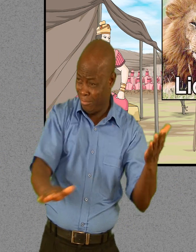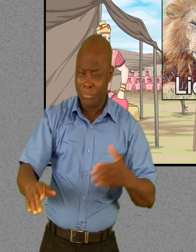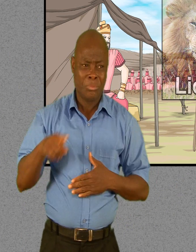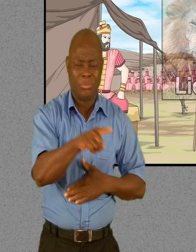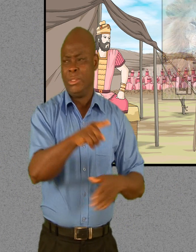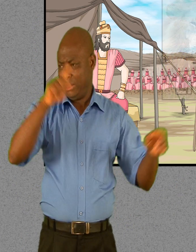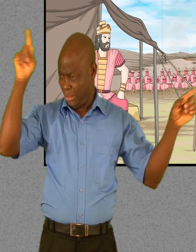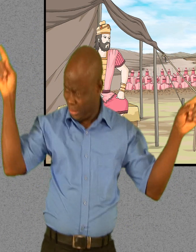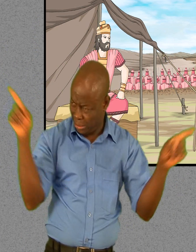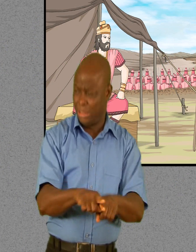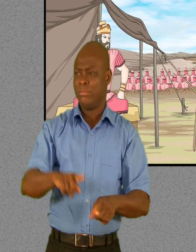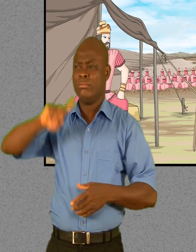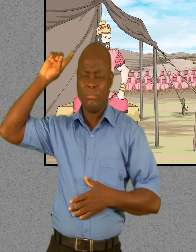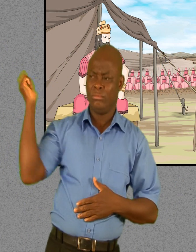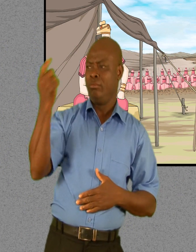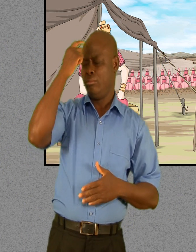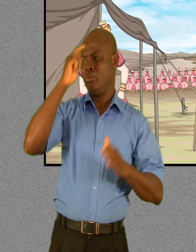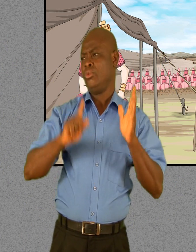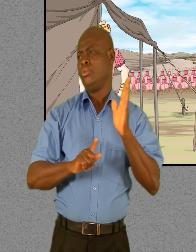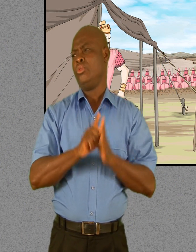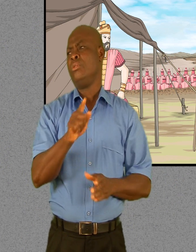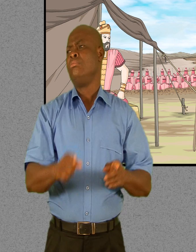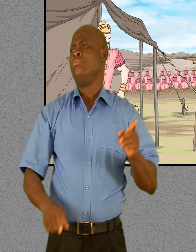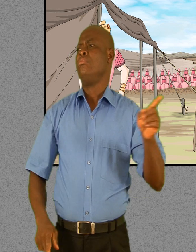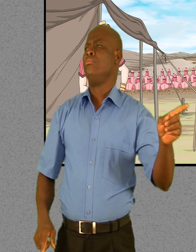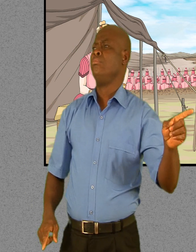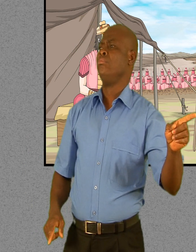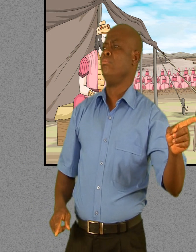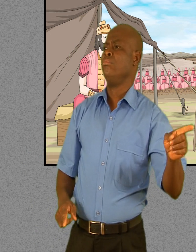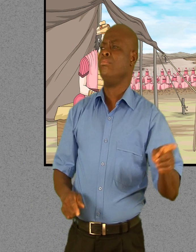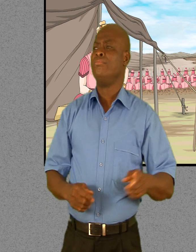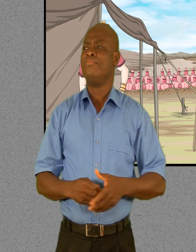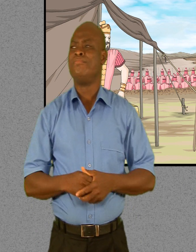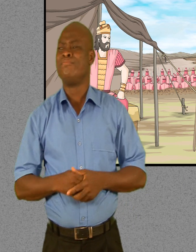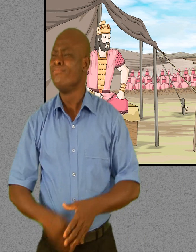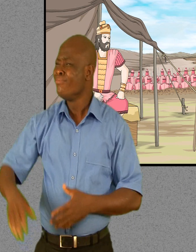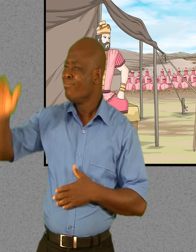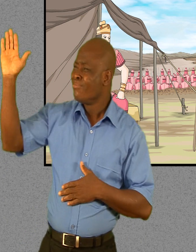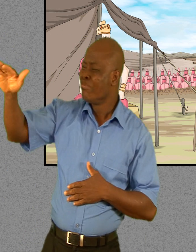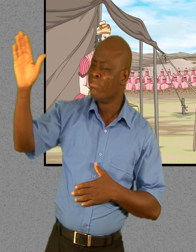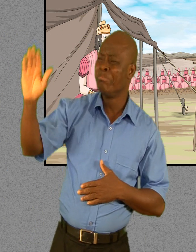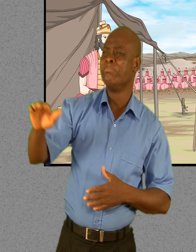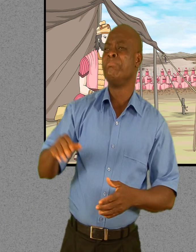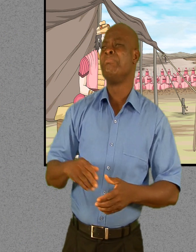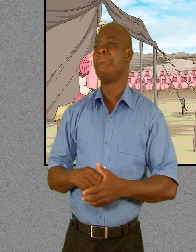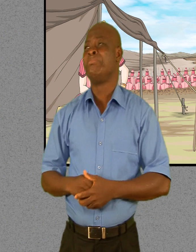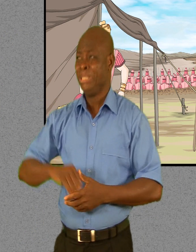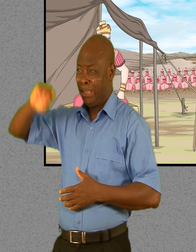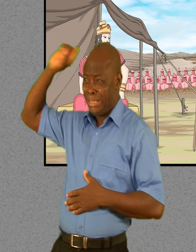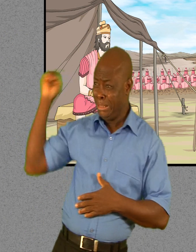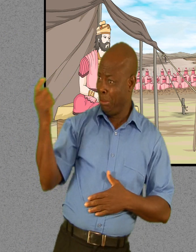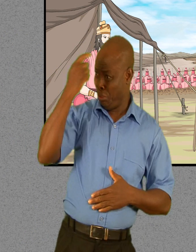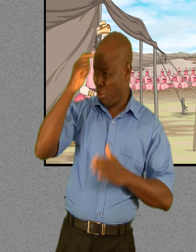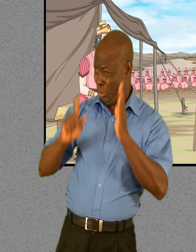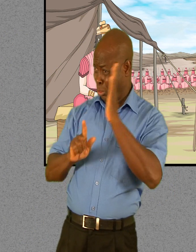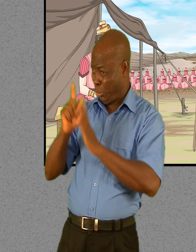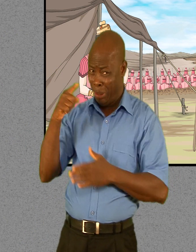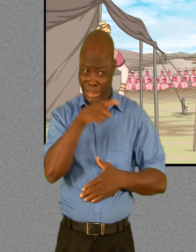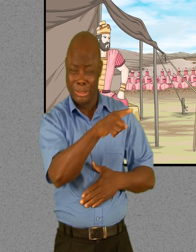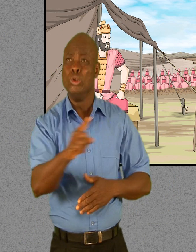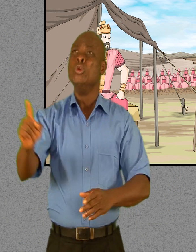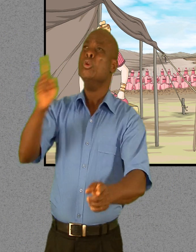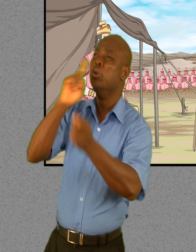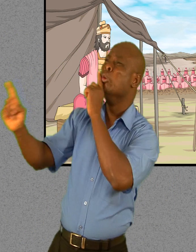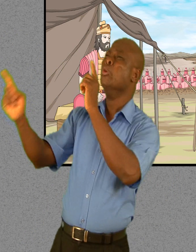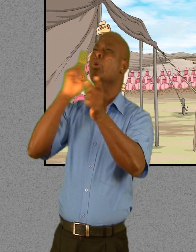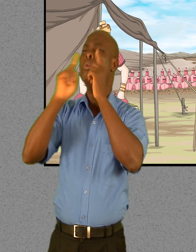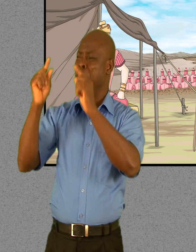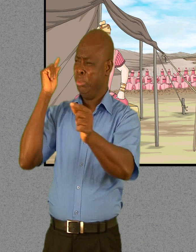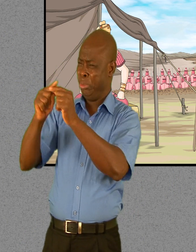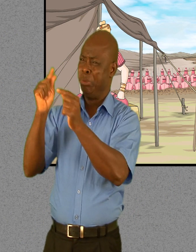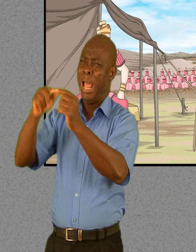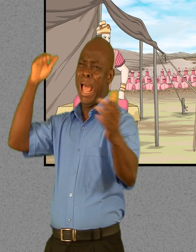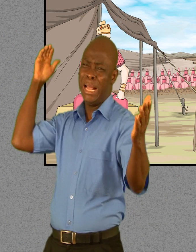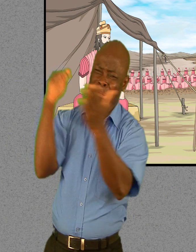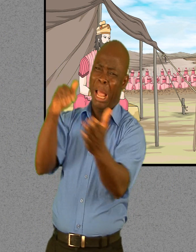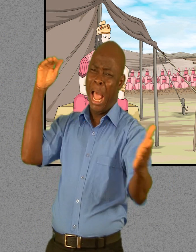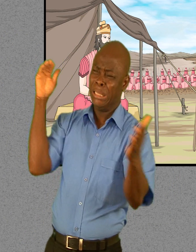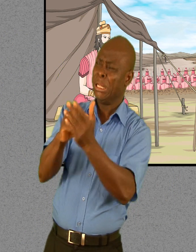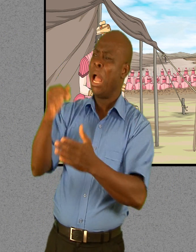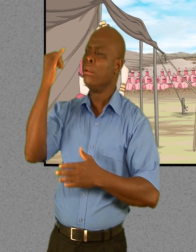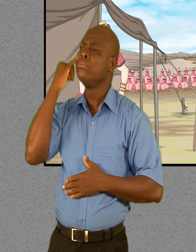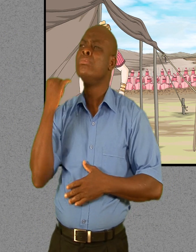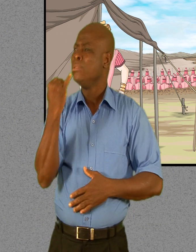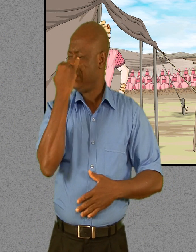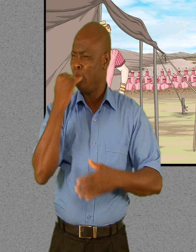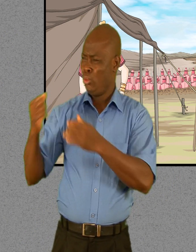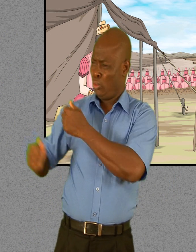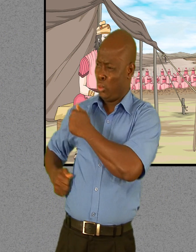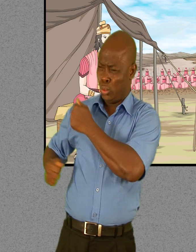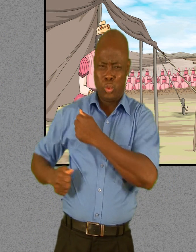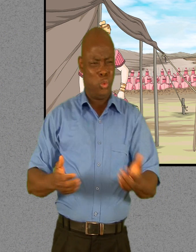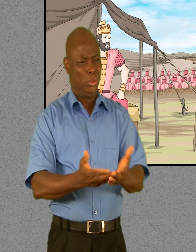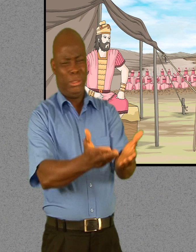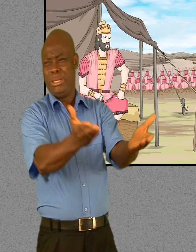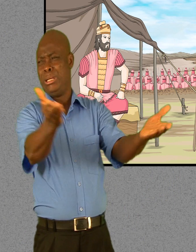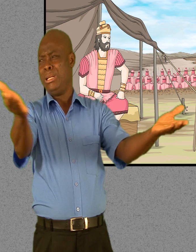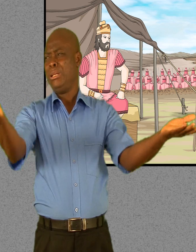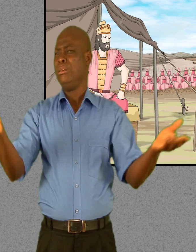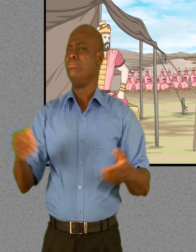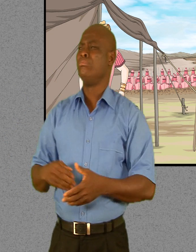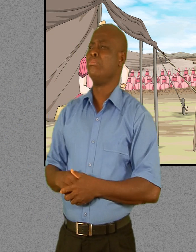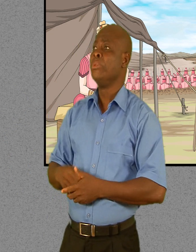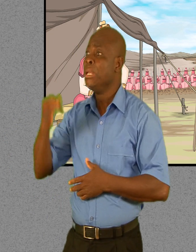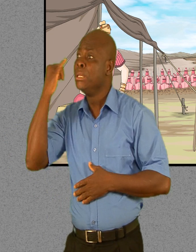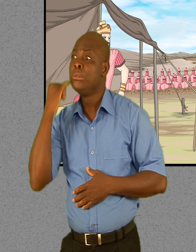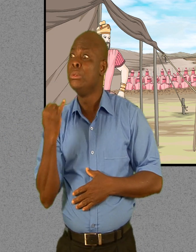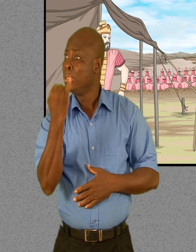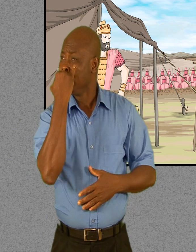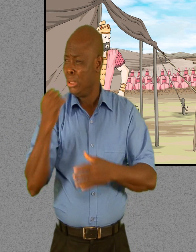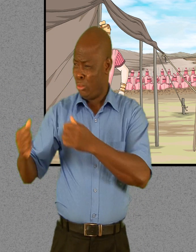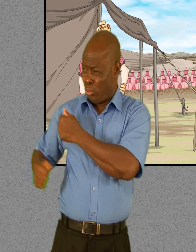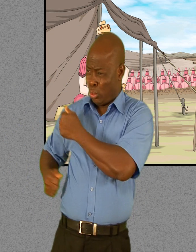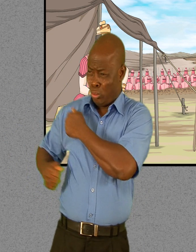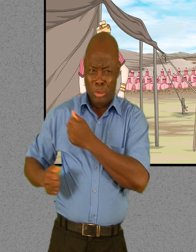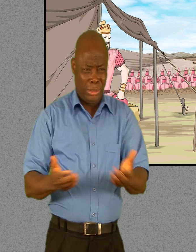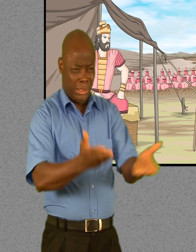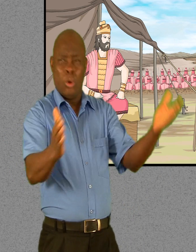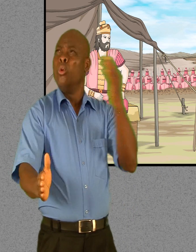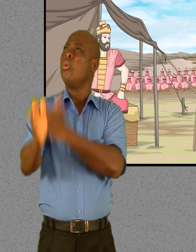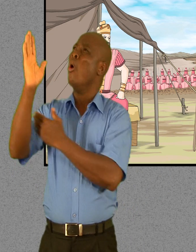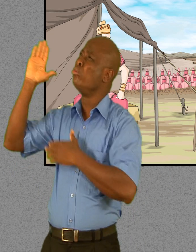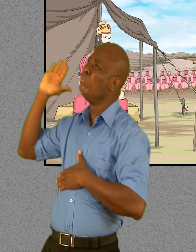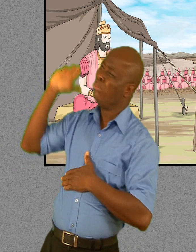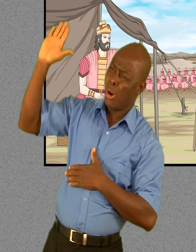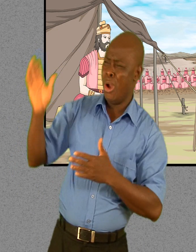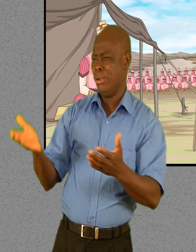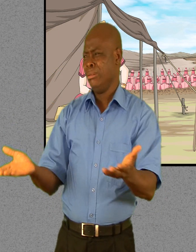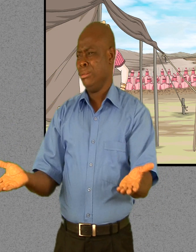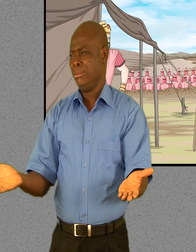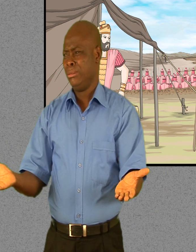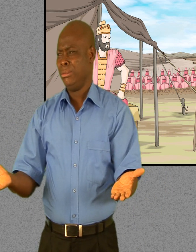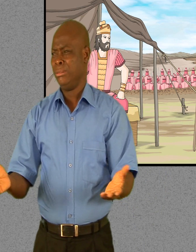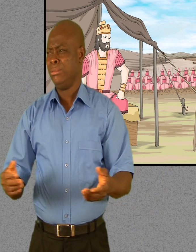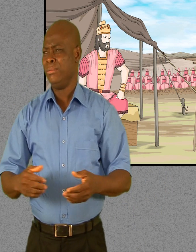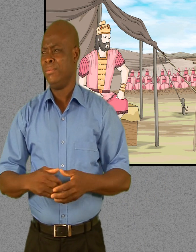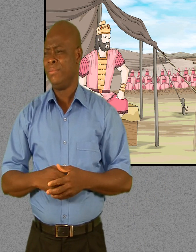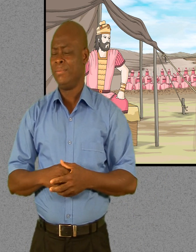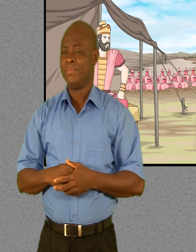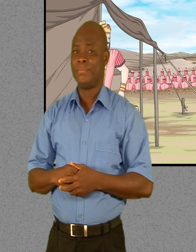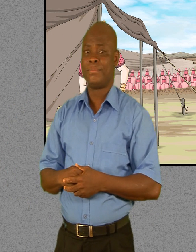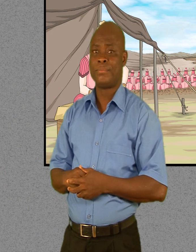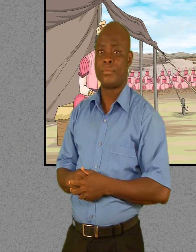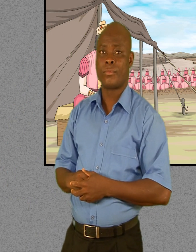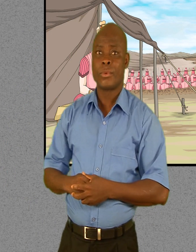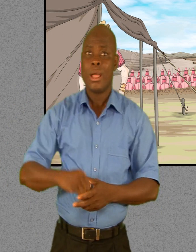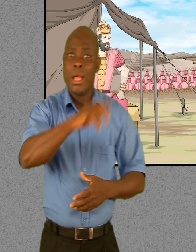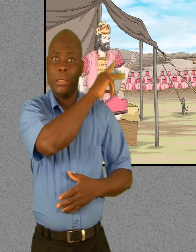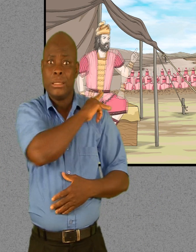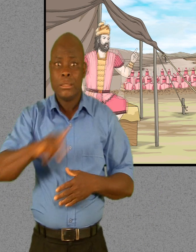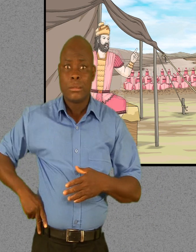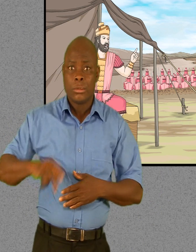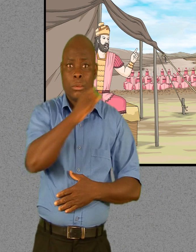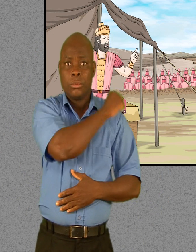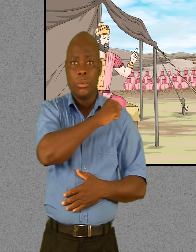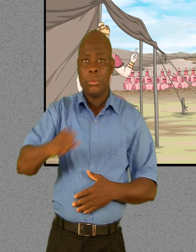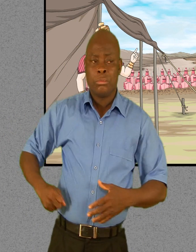David added, “The LORD, who delivered me from the claws of the lion and the bear, will deliver me from the hand of this Philistine.”